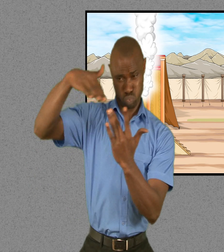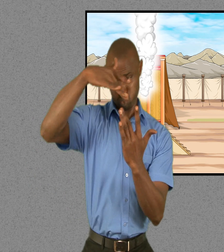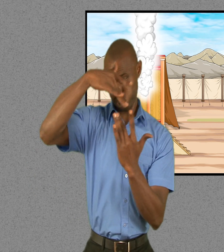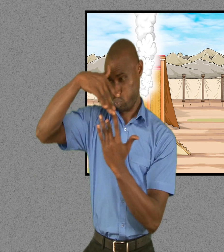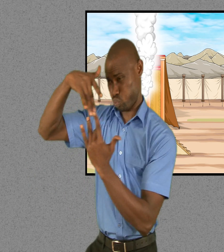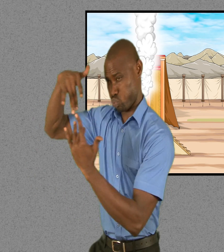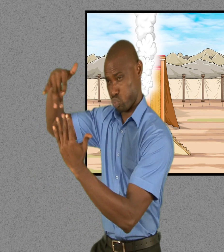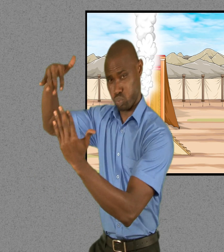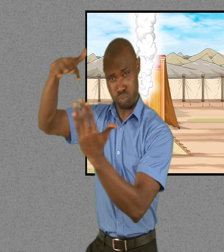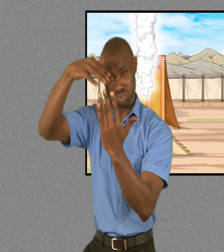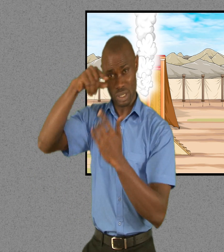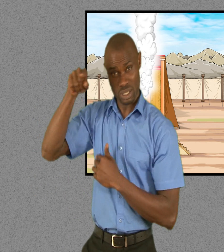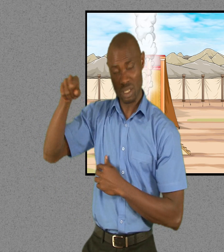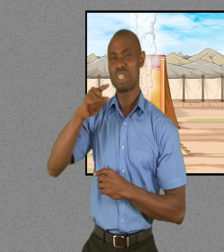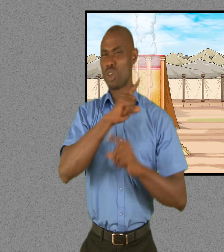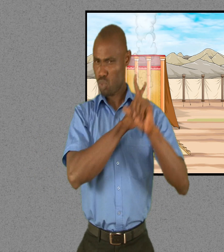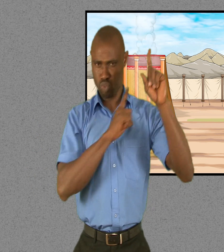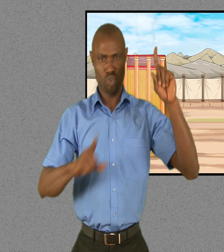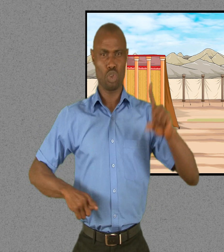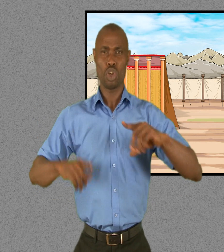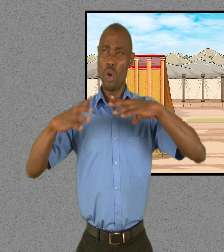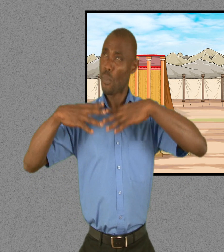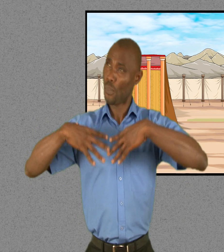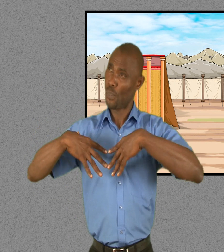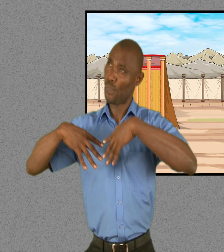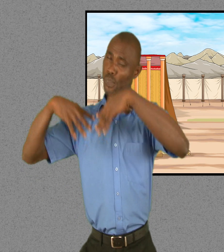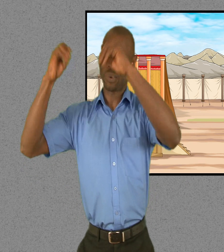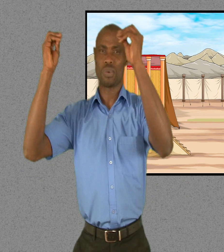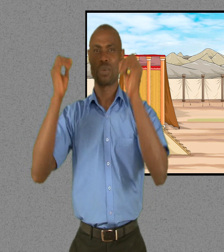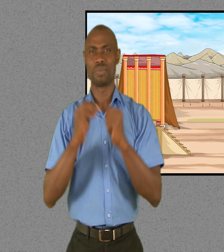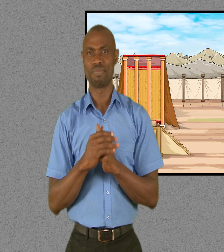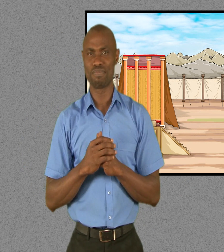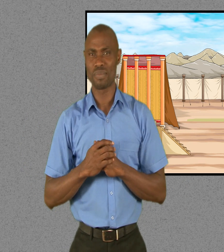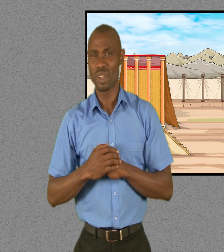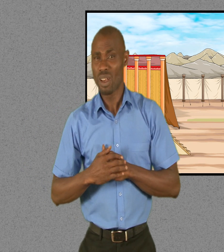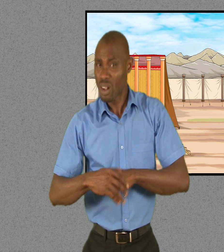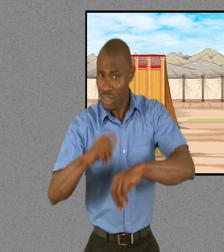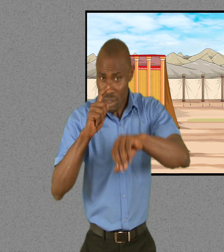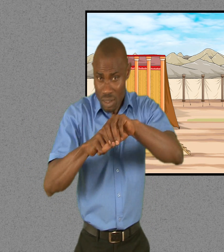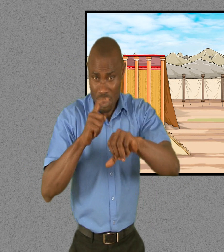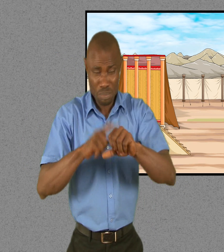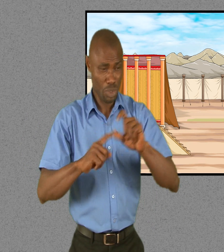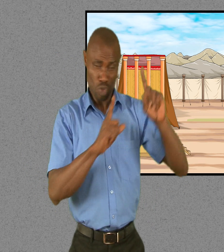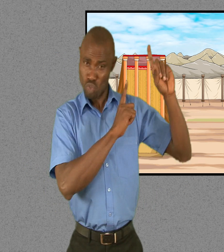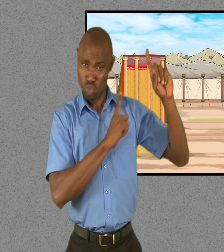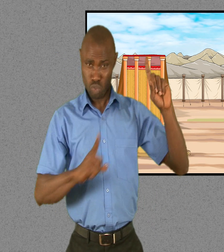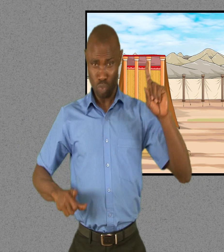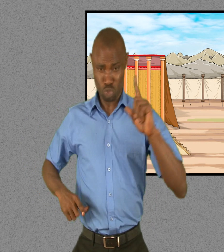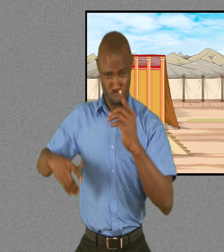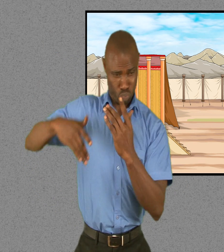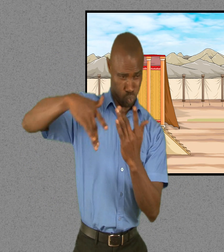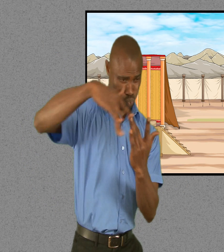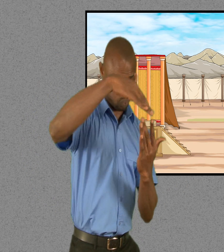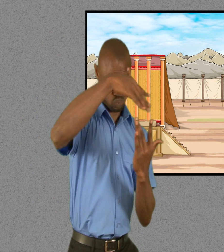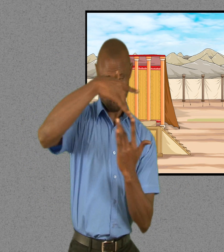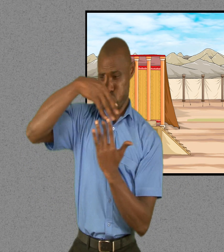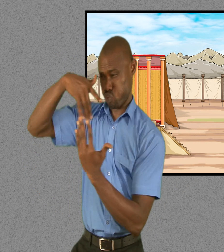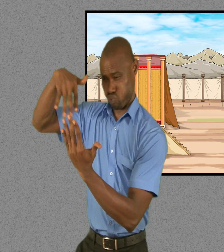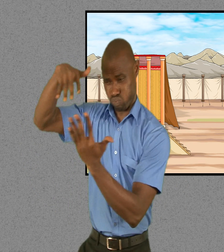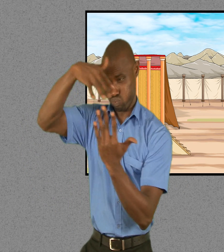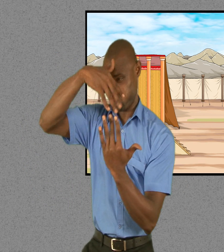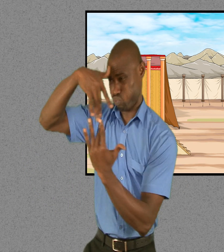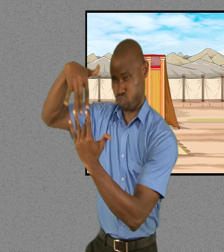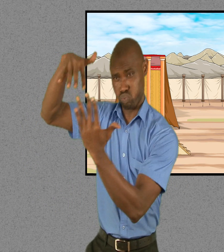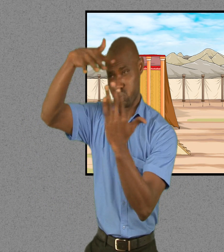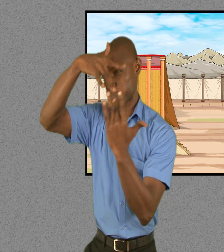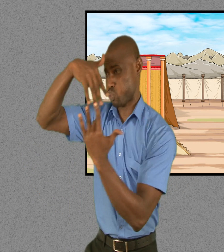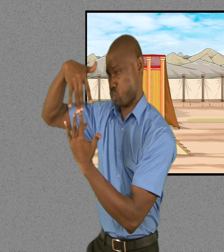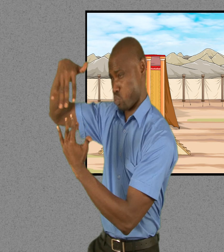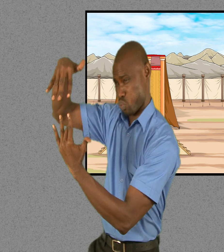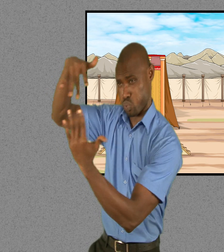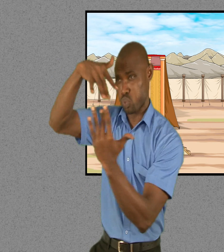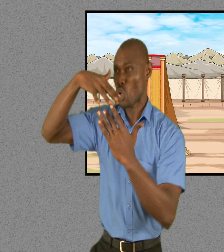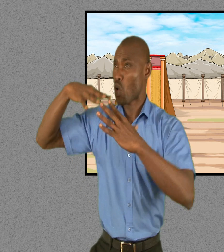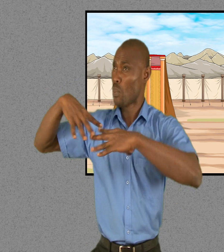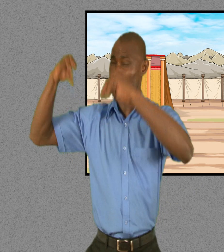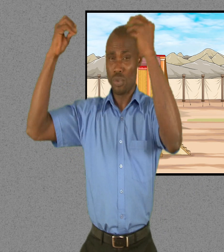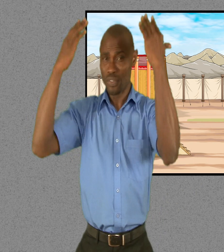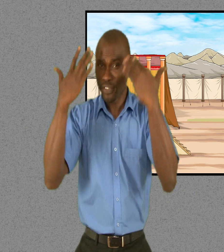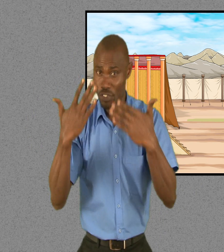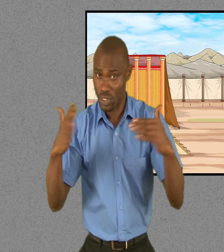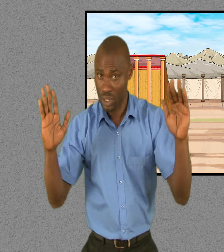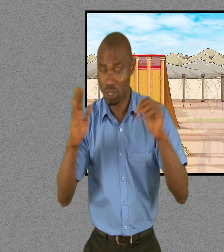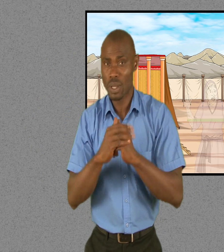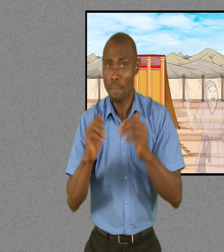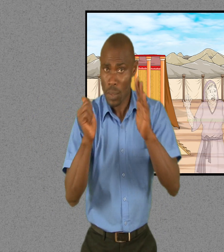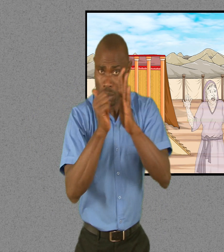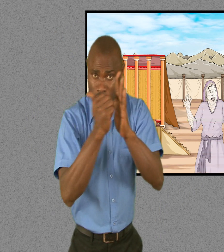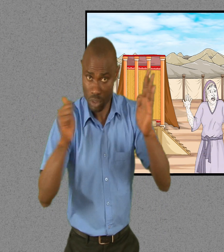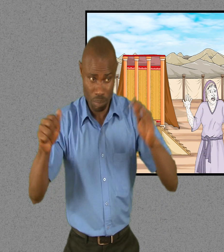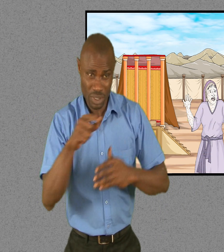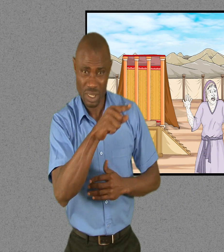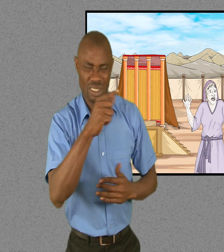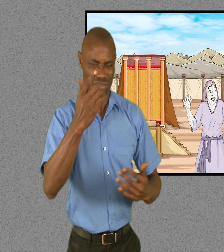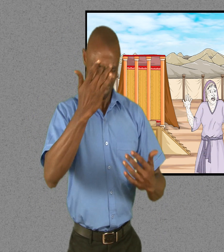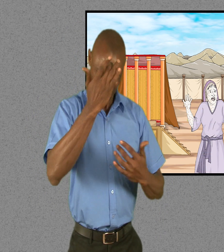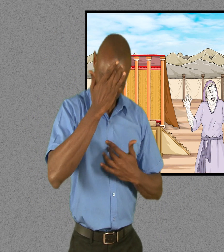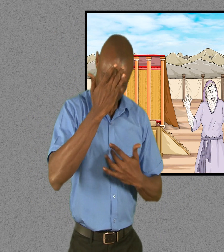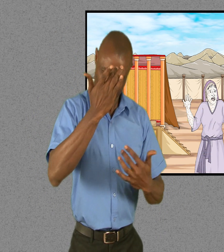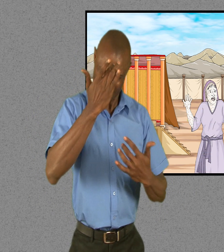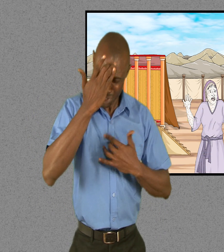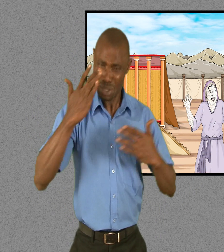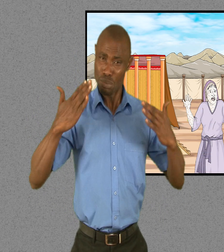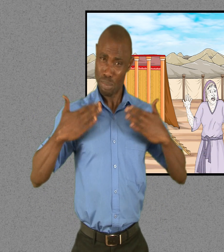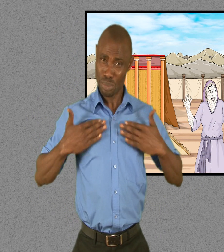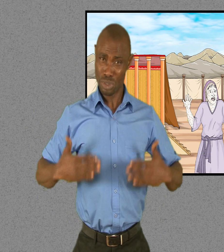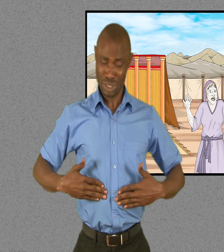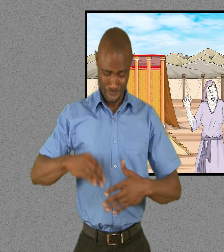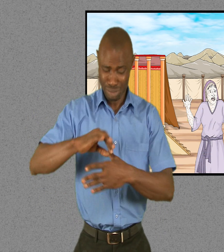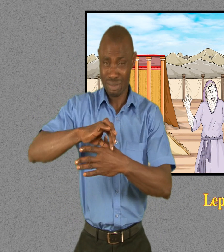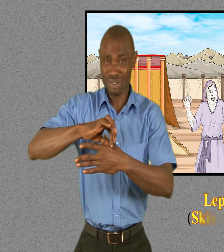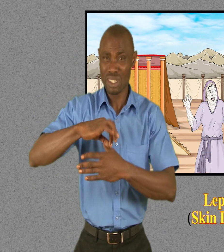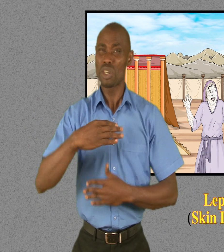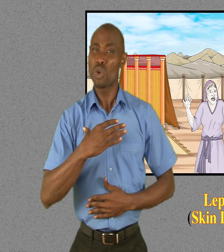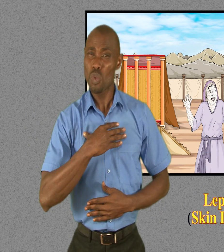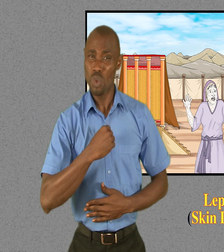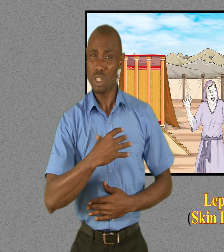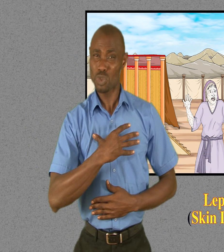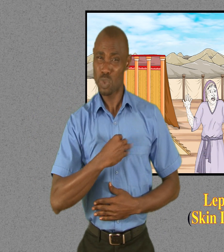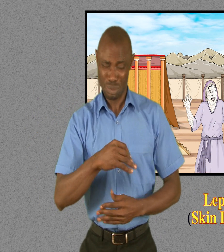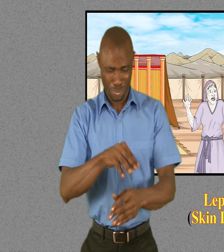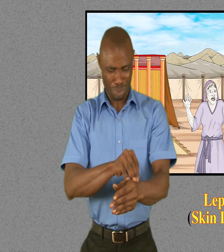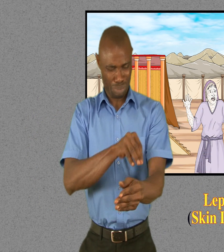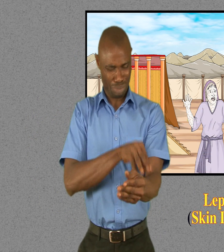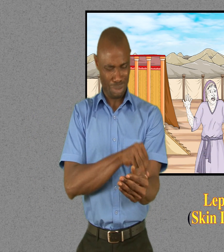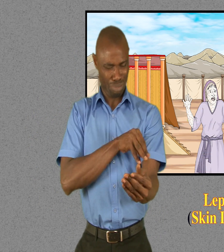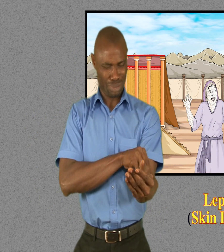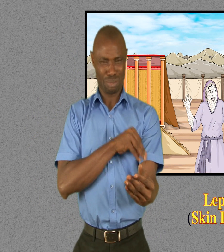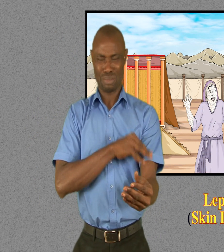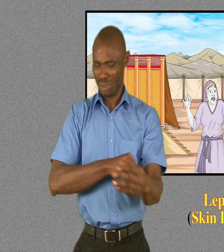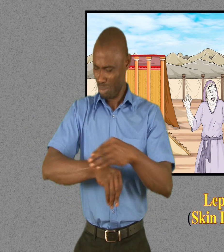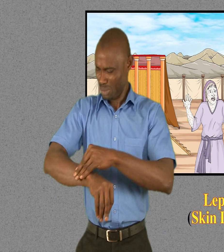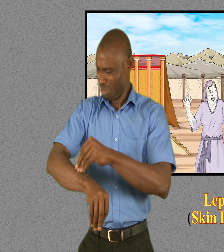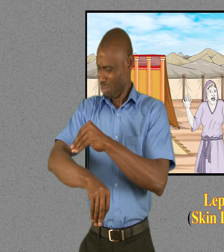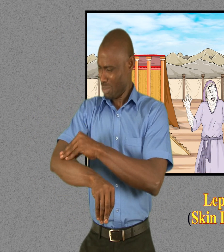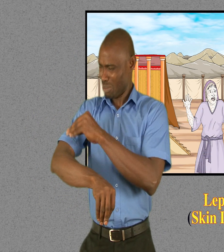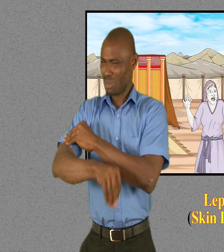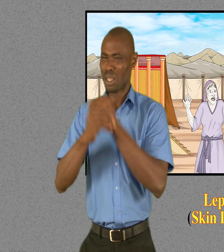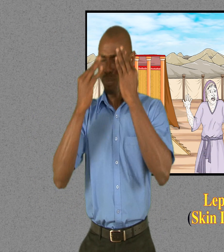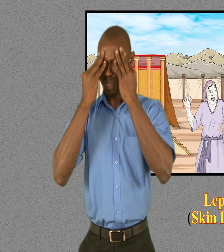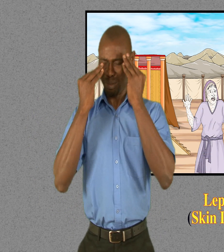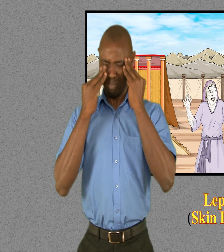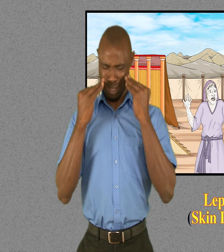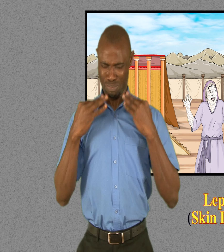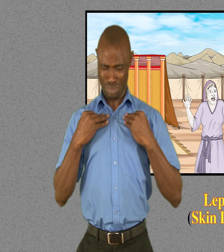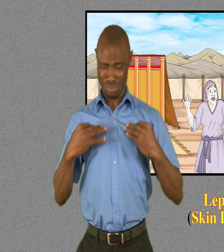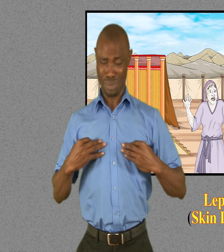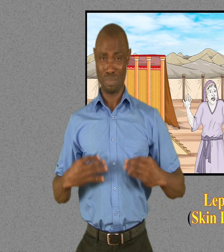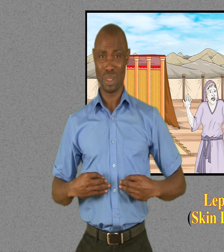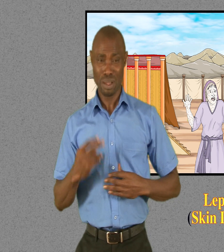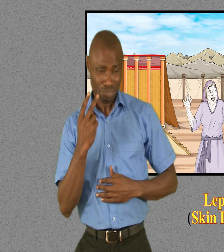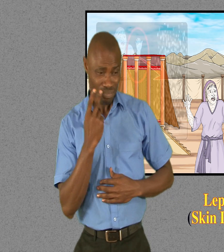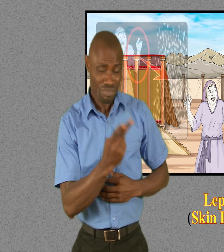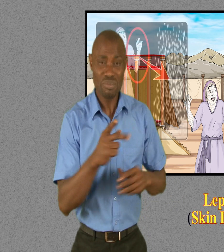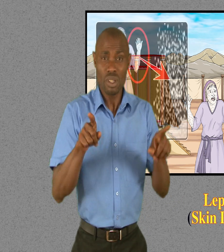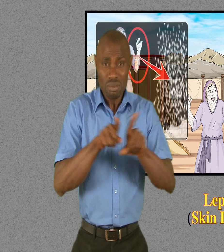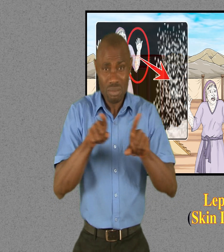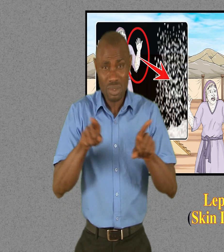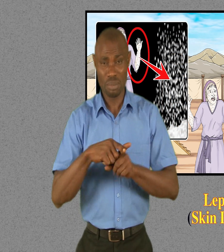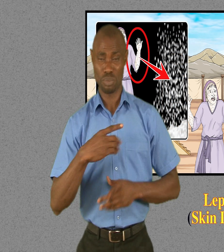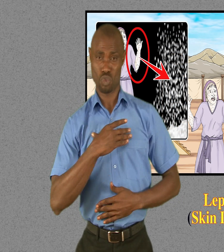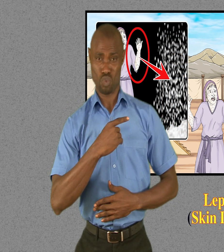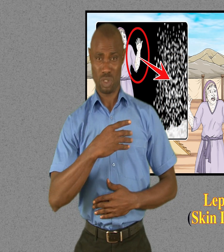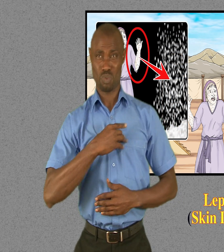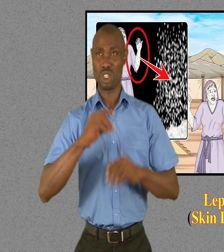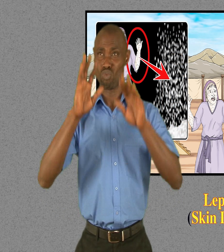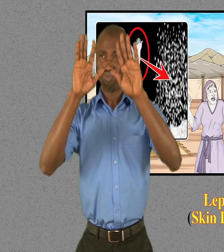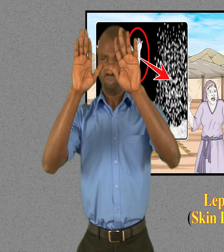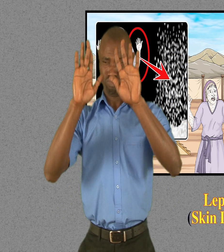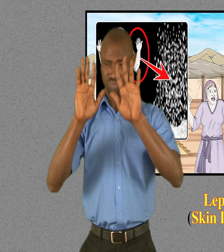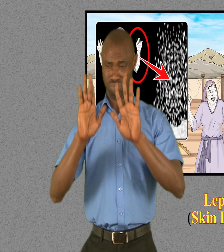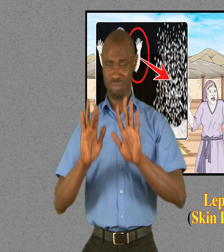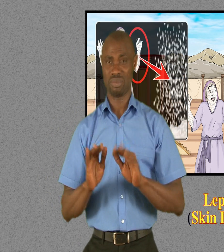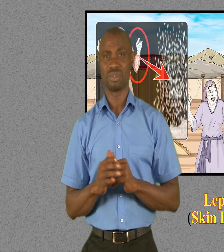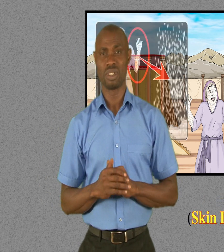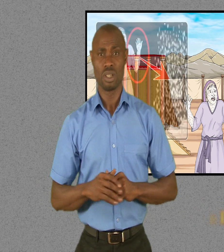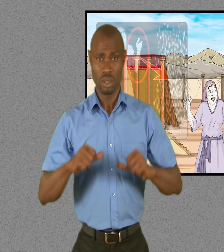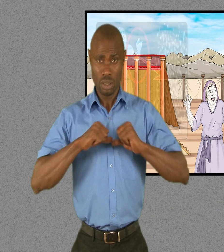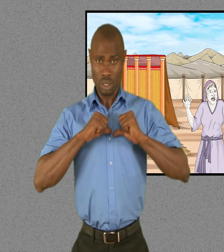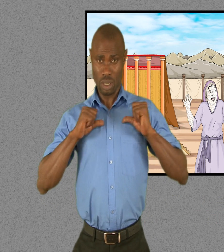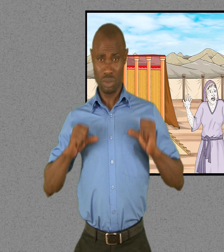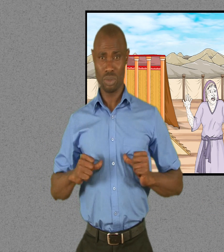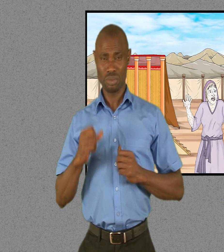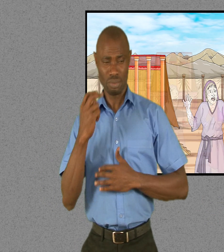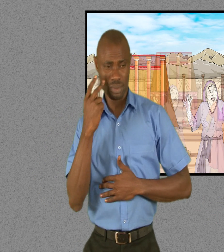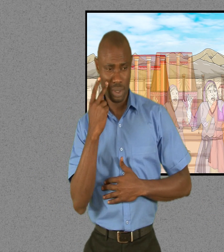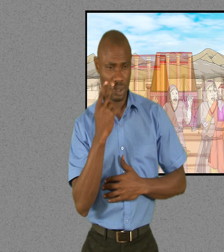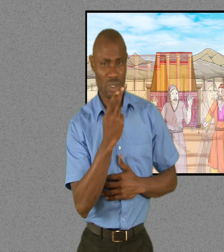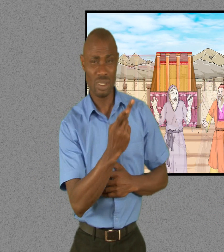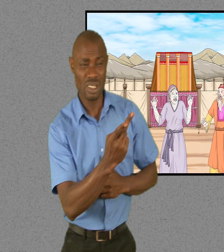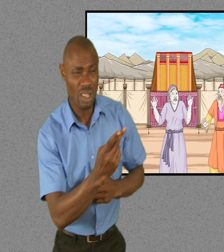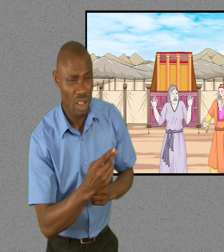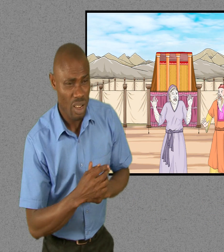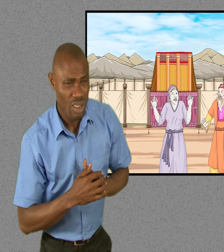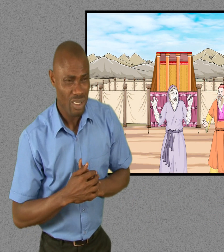As the cloud lifted from above the Tent, suddenly Miriam became leprous, white as snow.